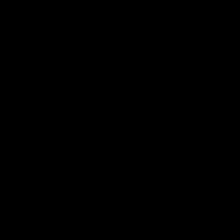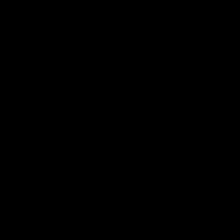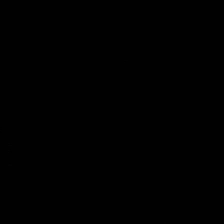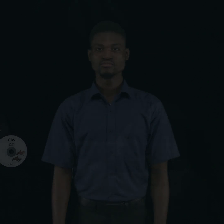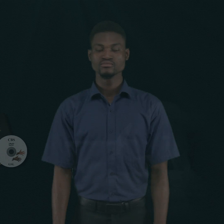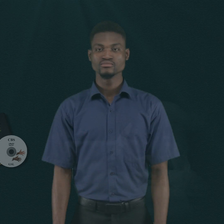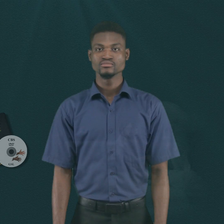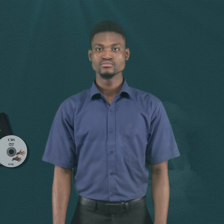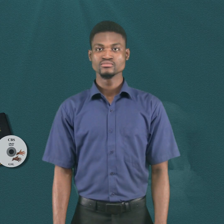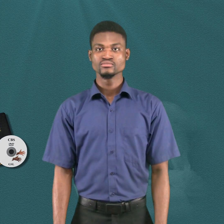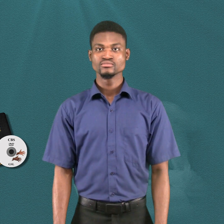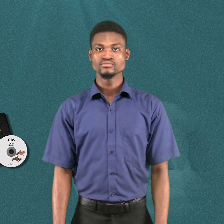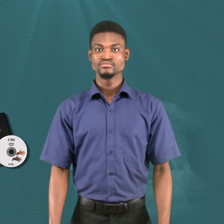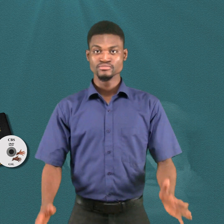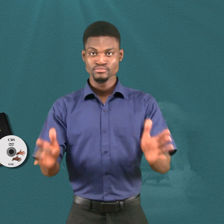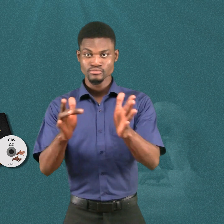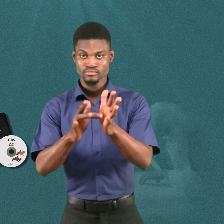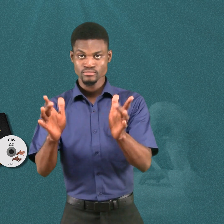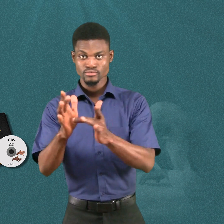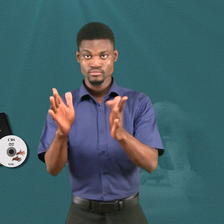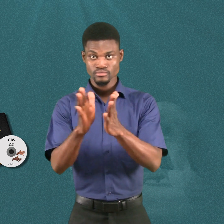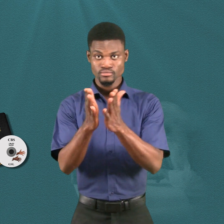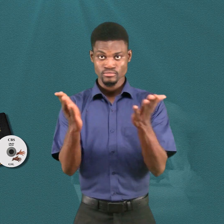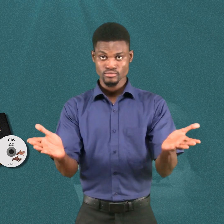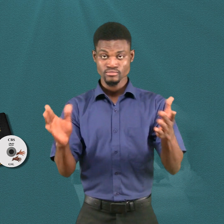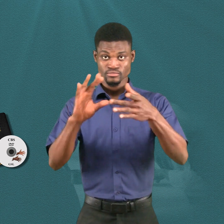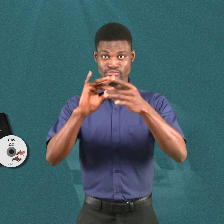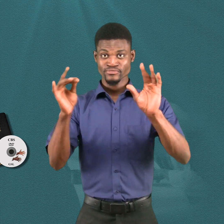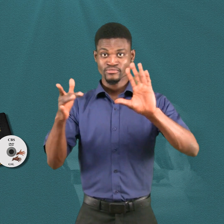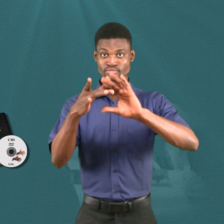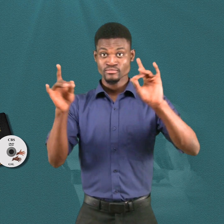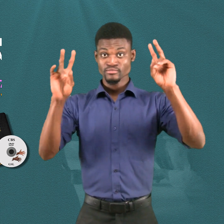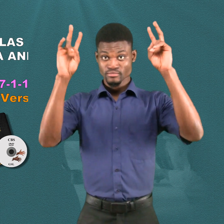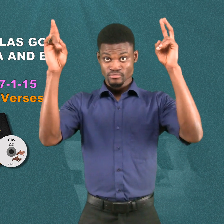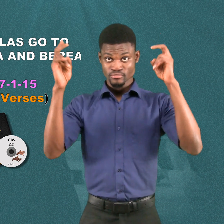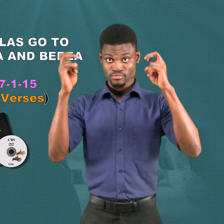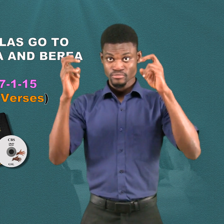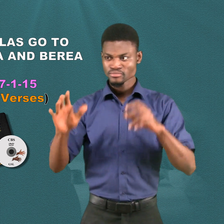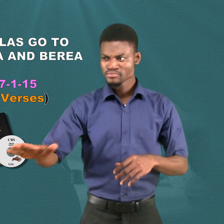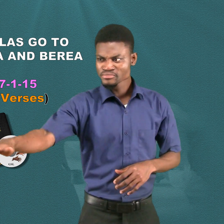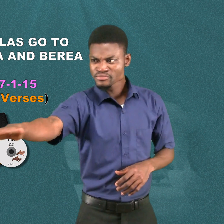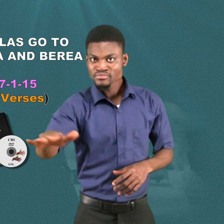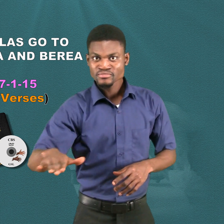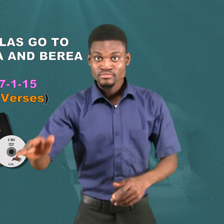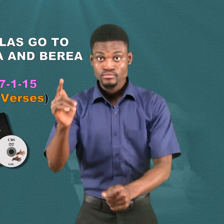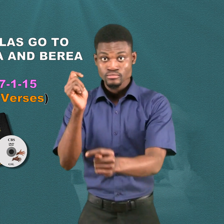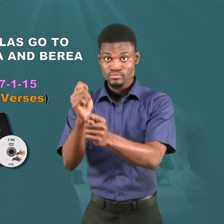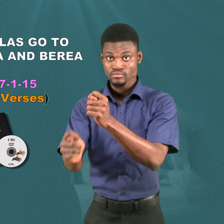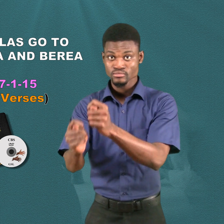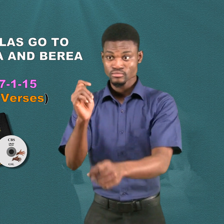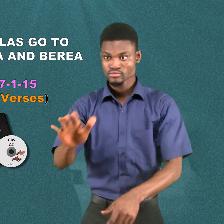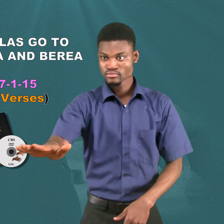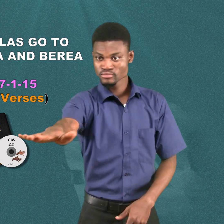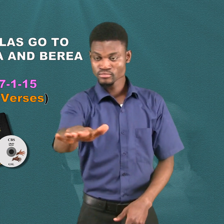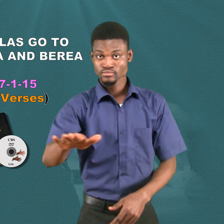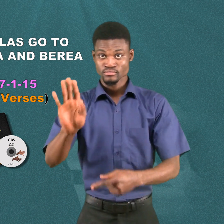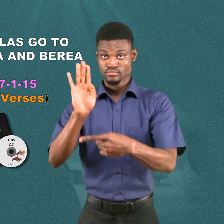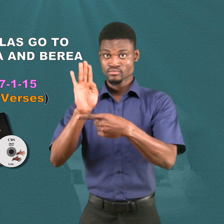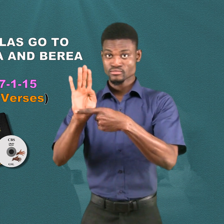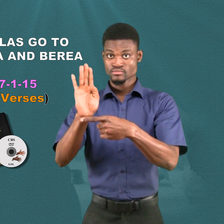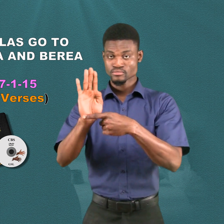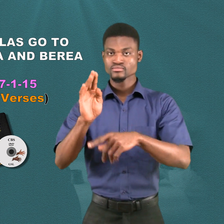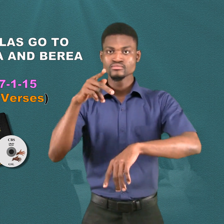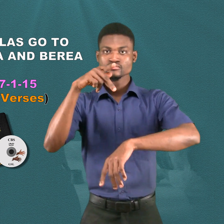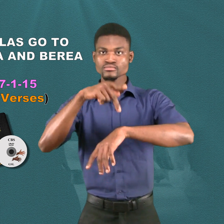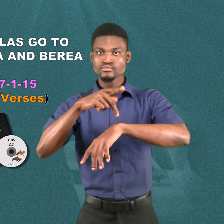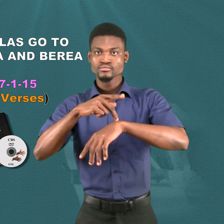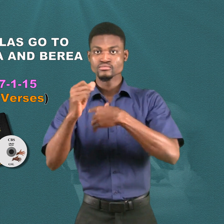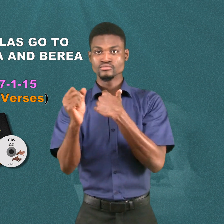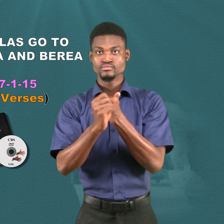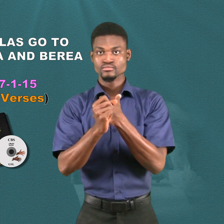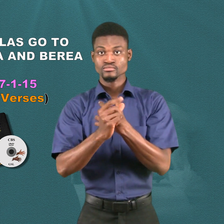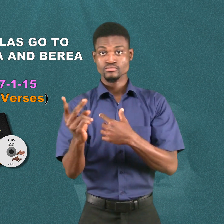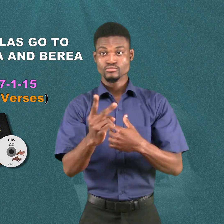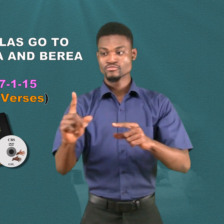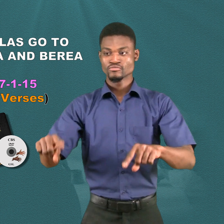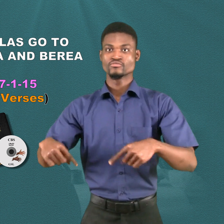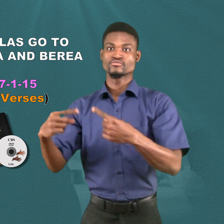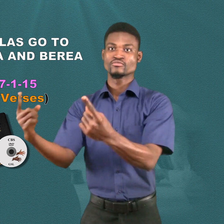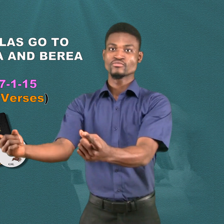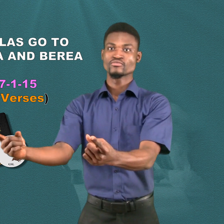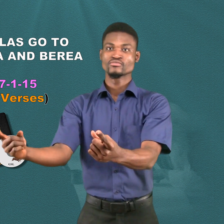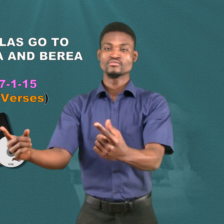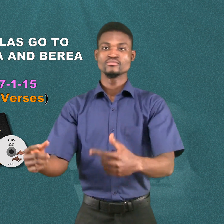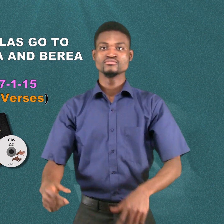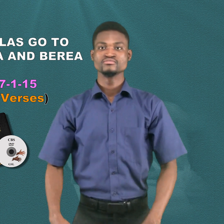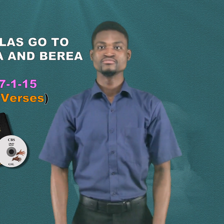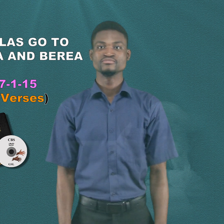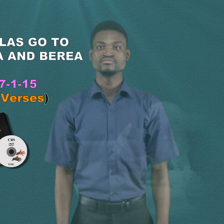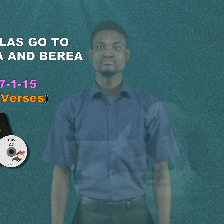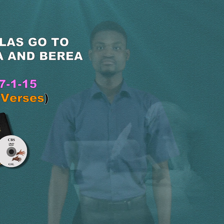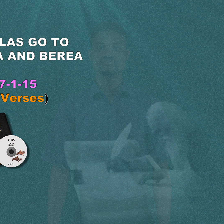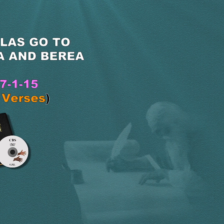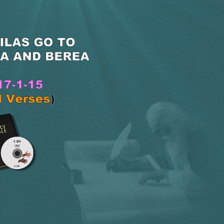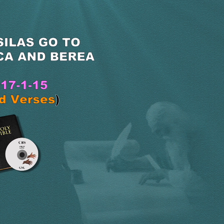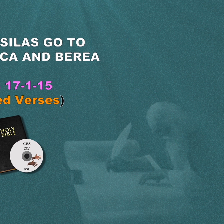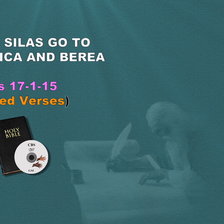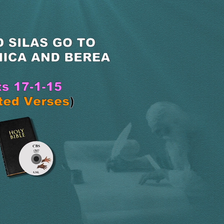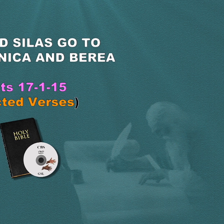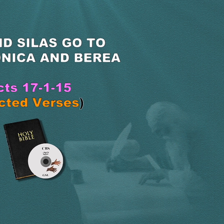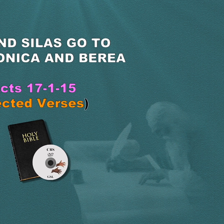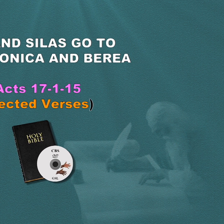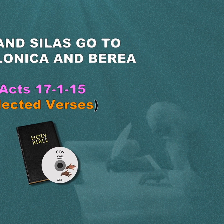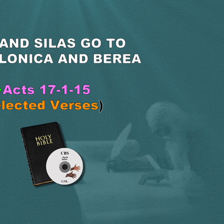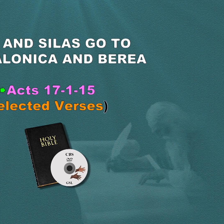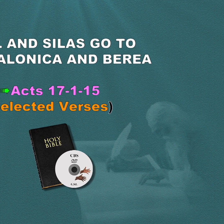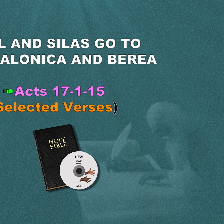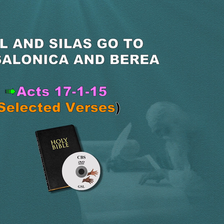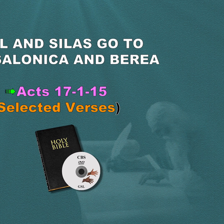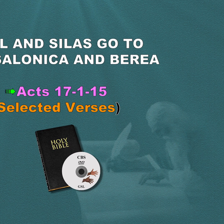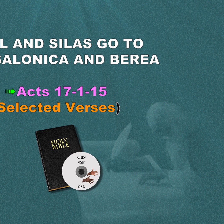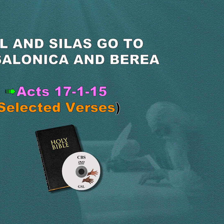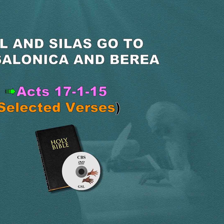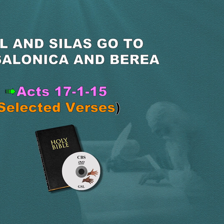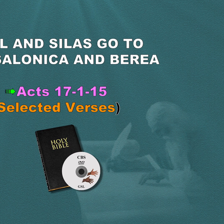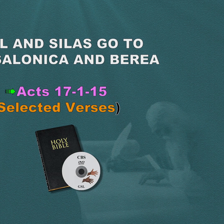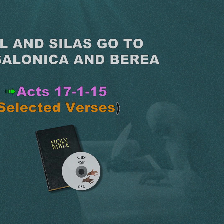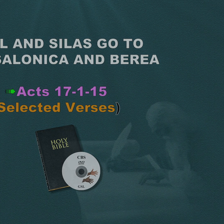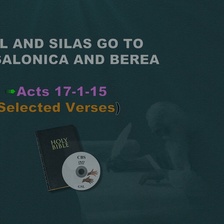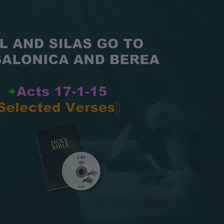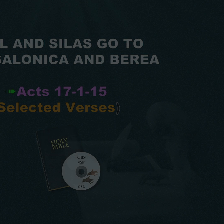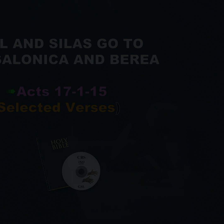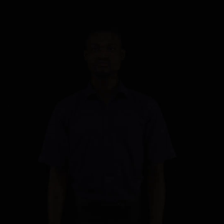Paul and Silas go to Thessalonica and Berea